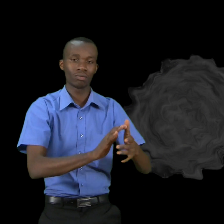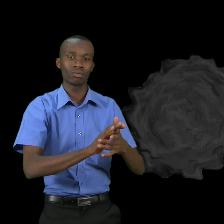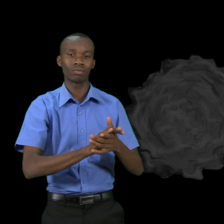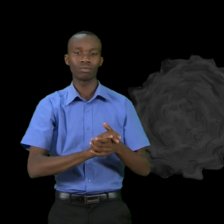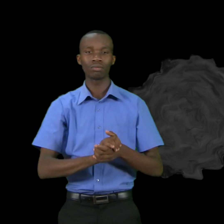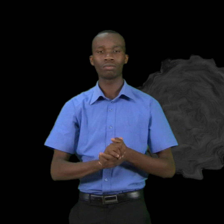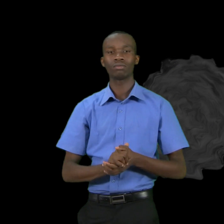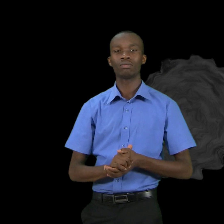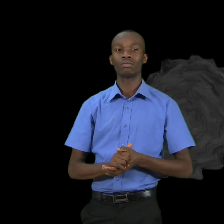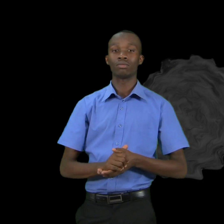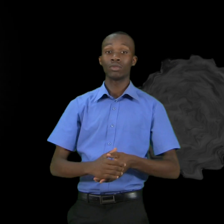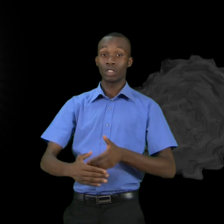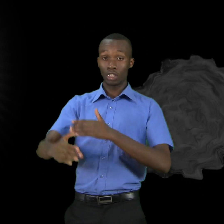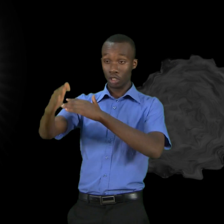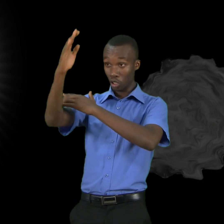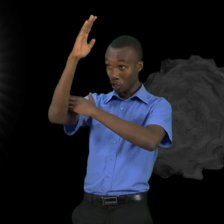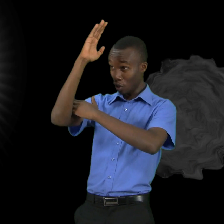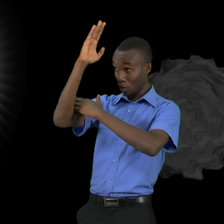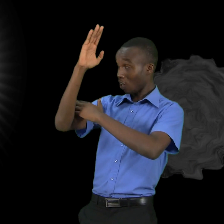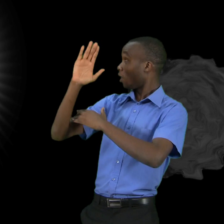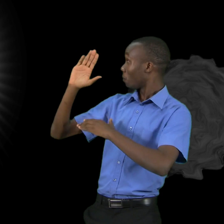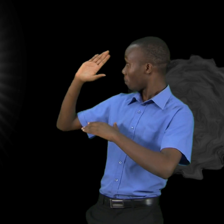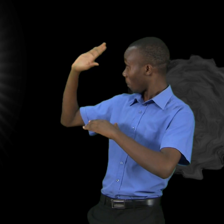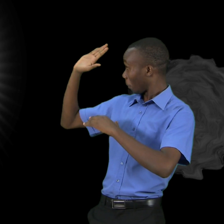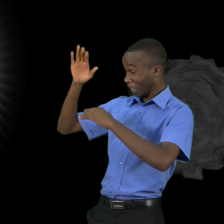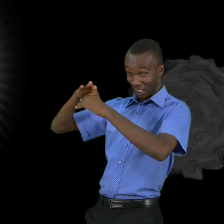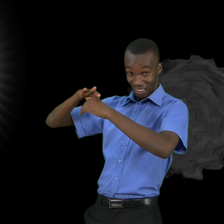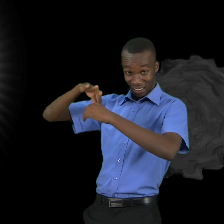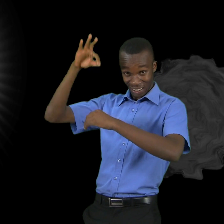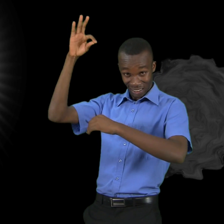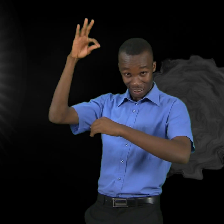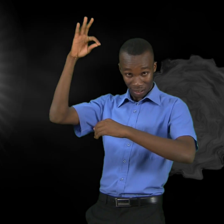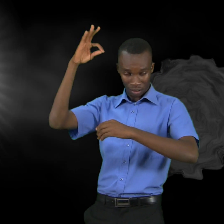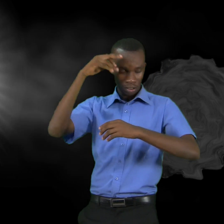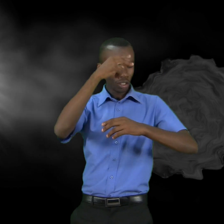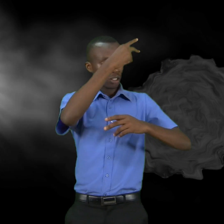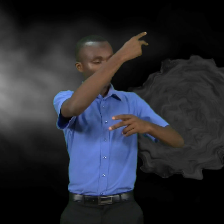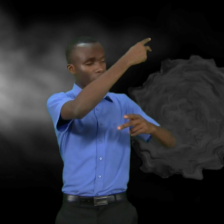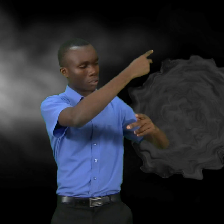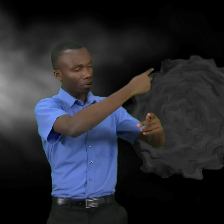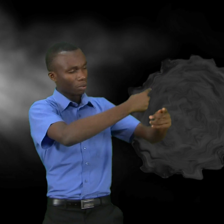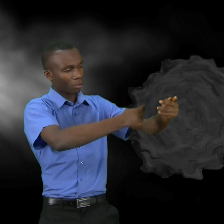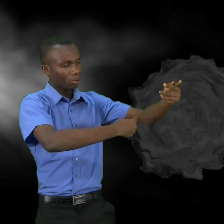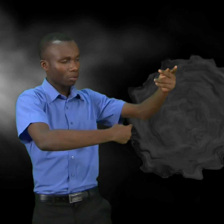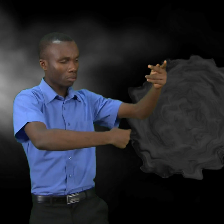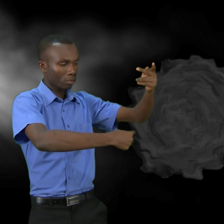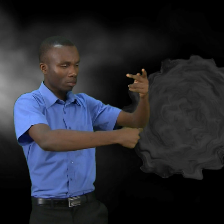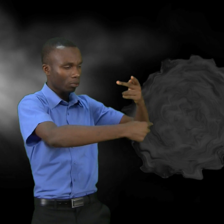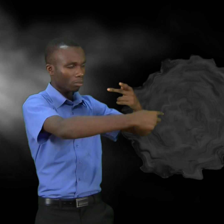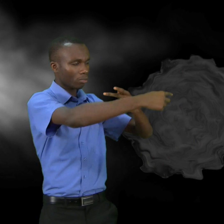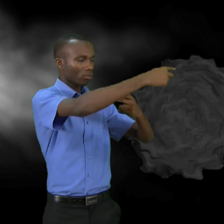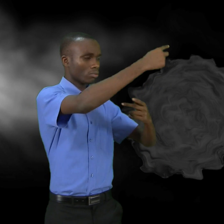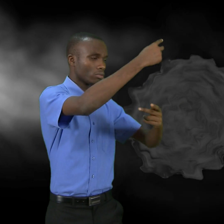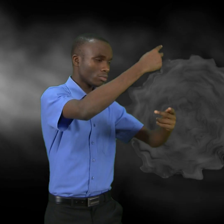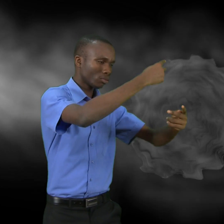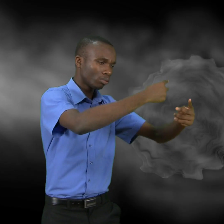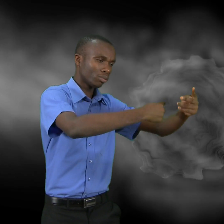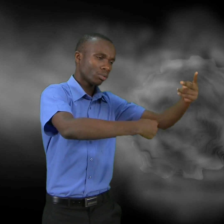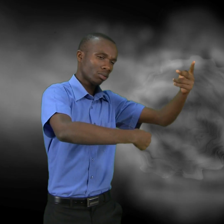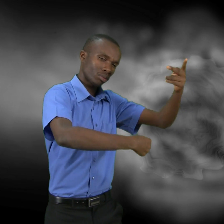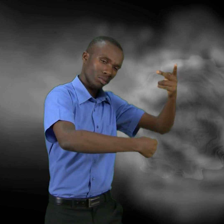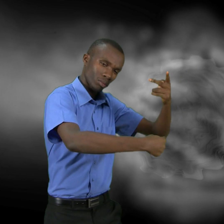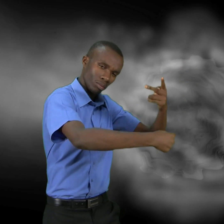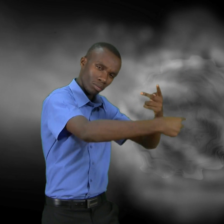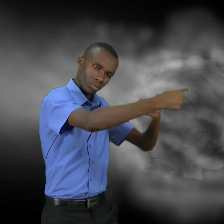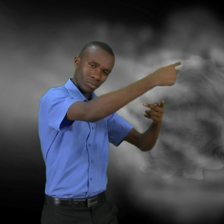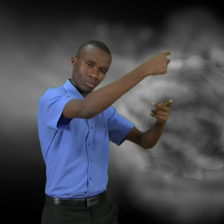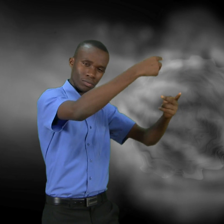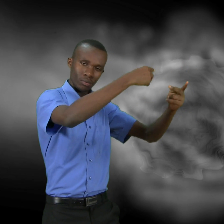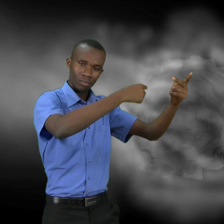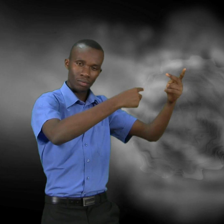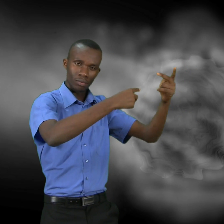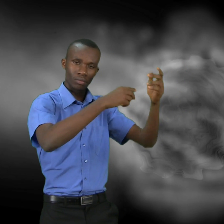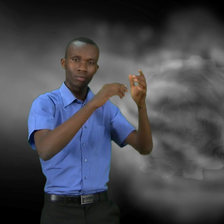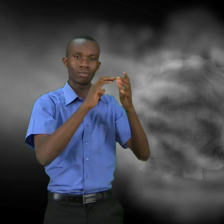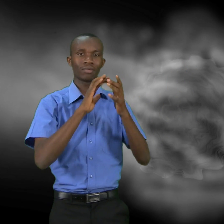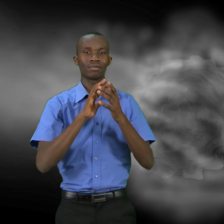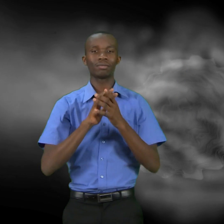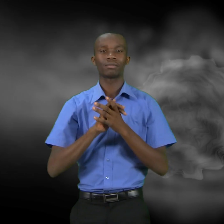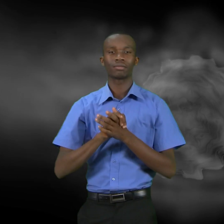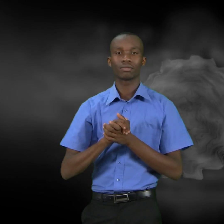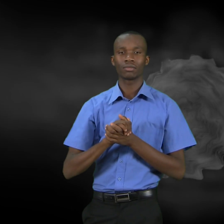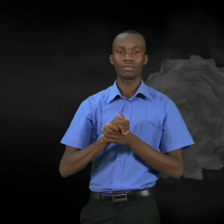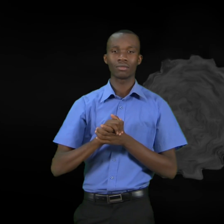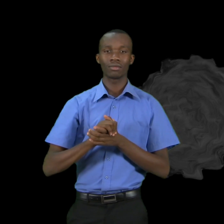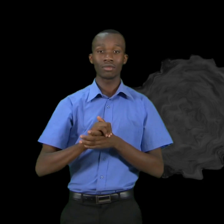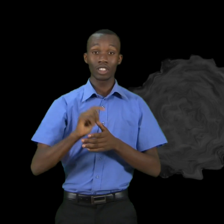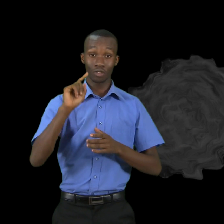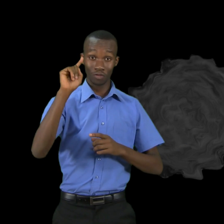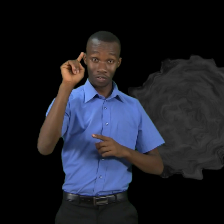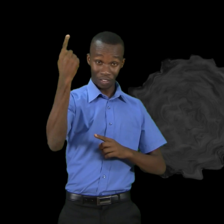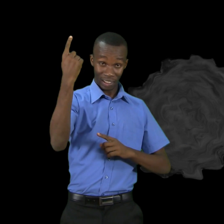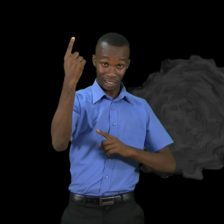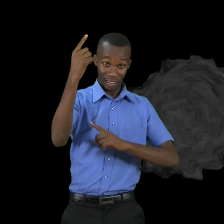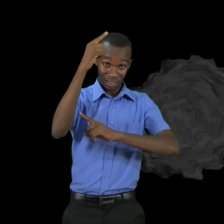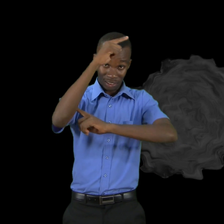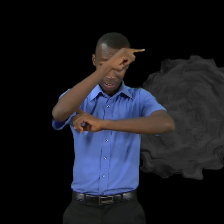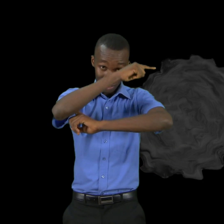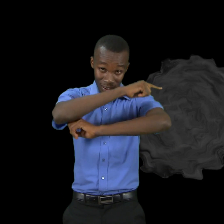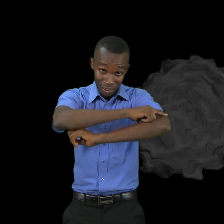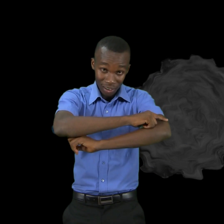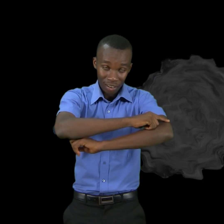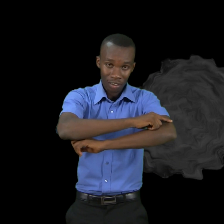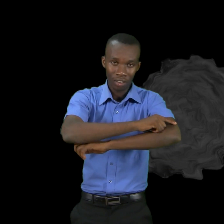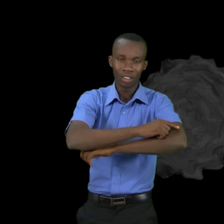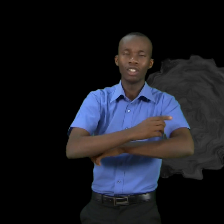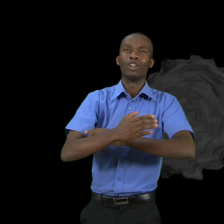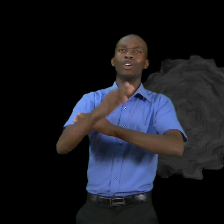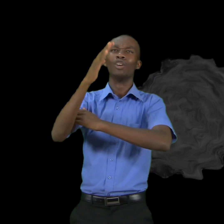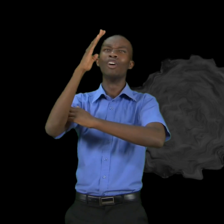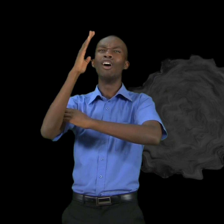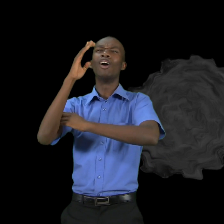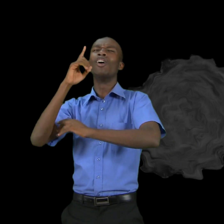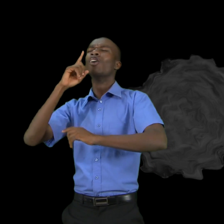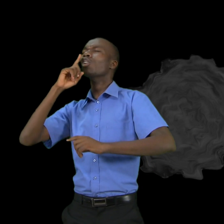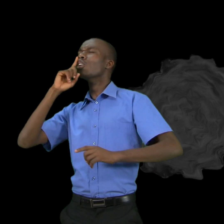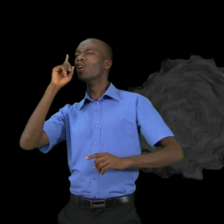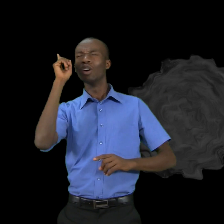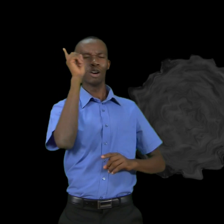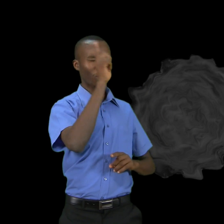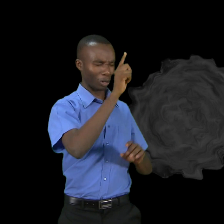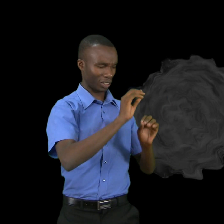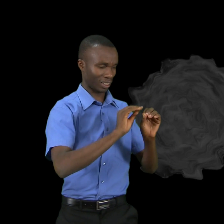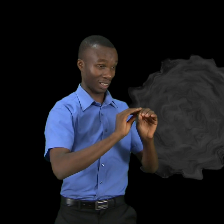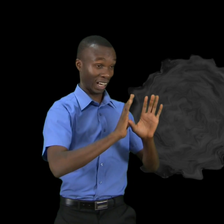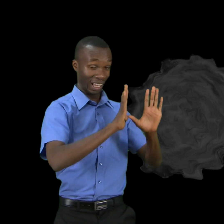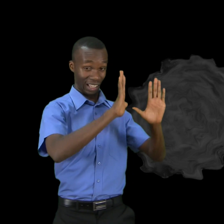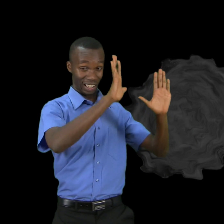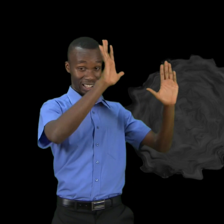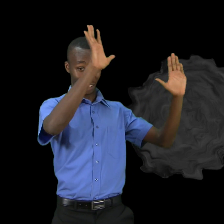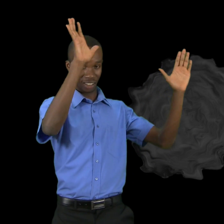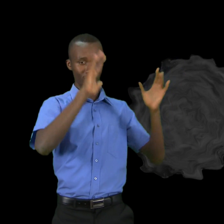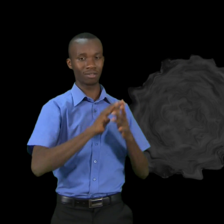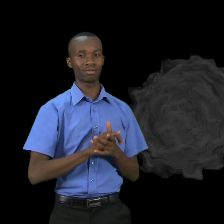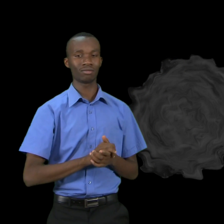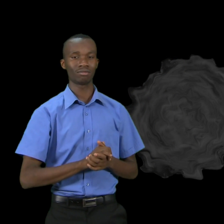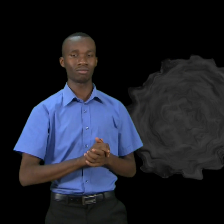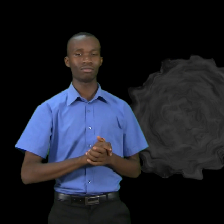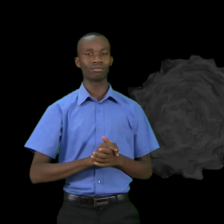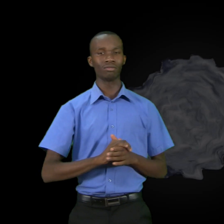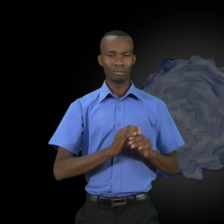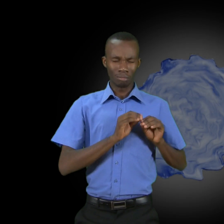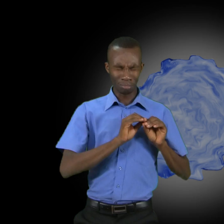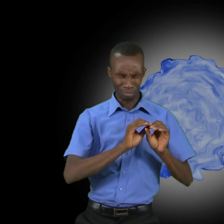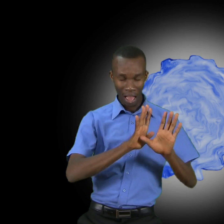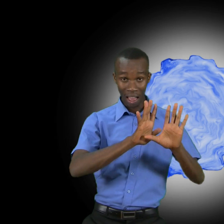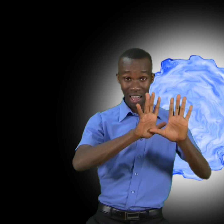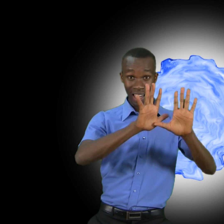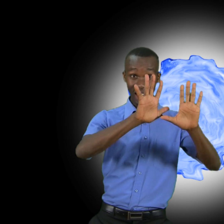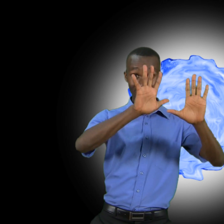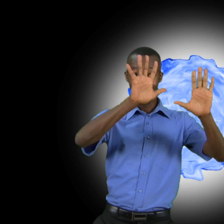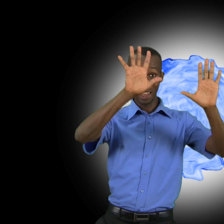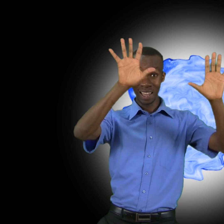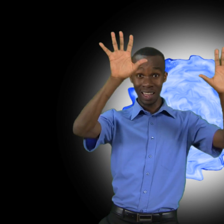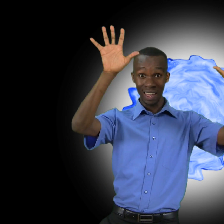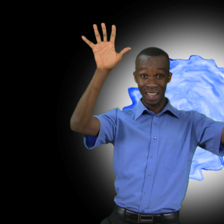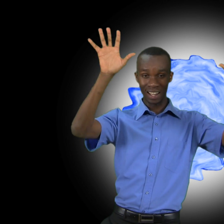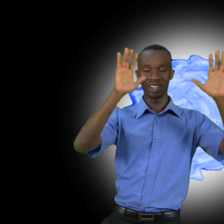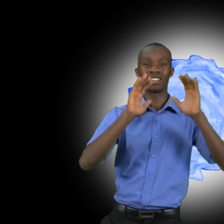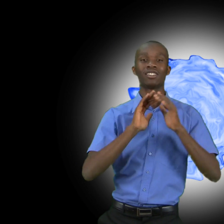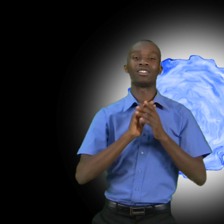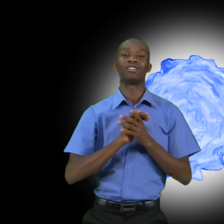And the Spirit of God was hovering over the surface of the waters.